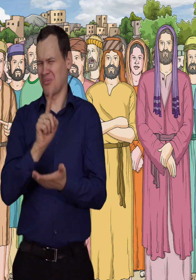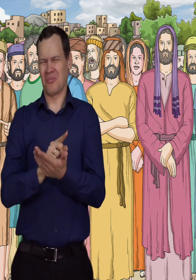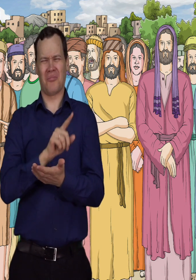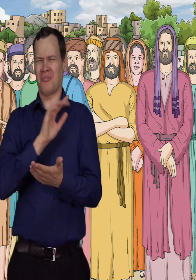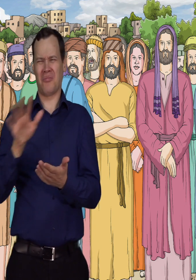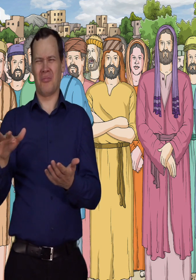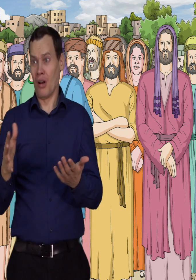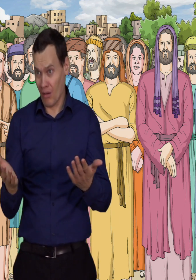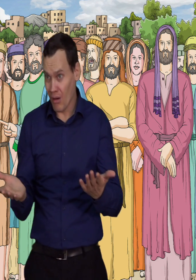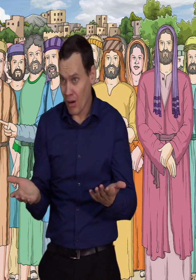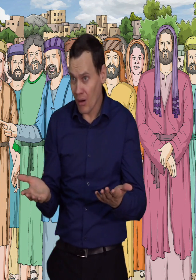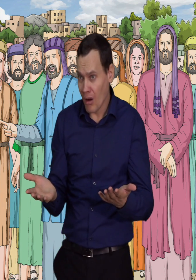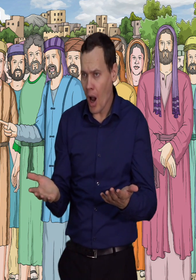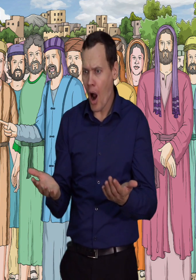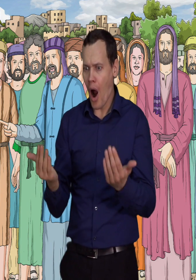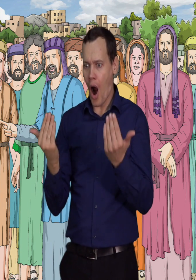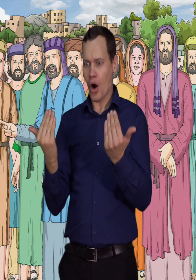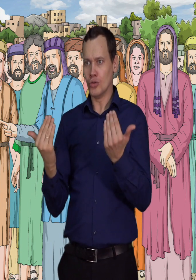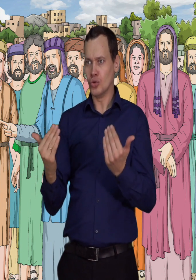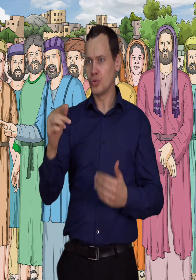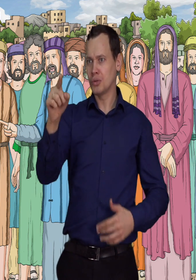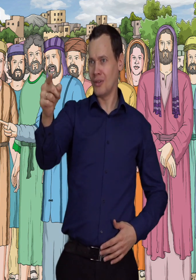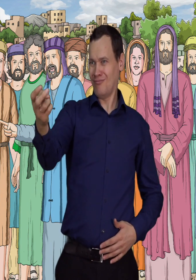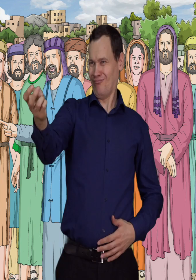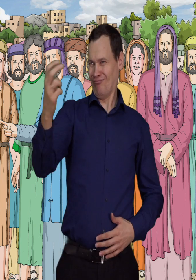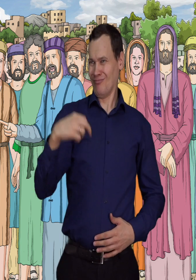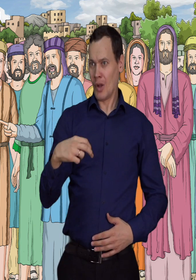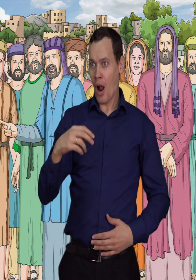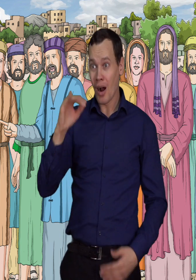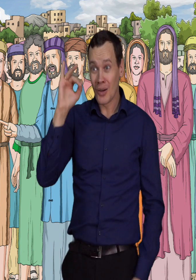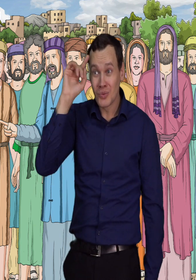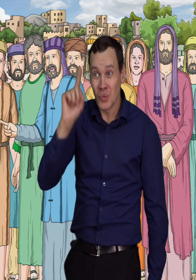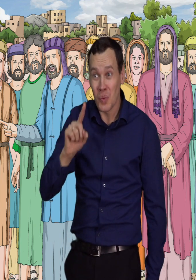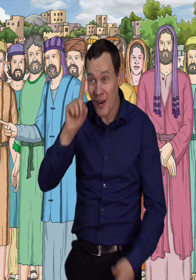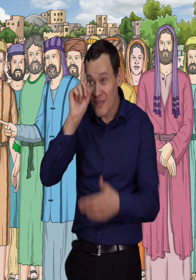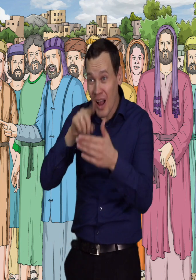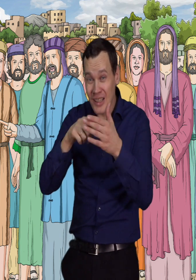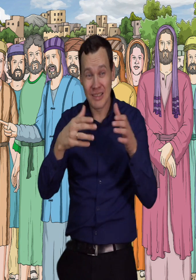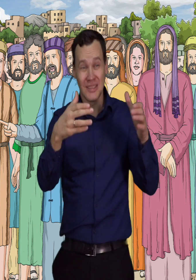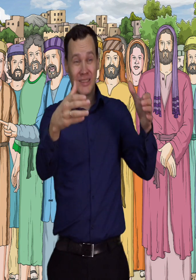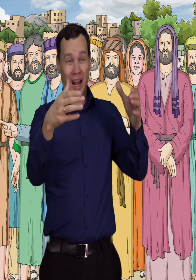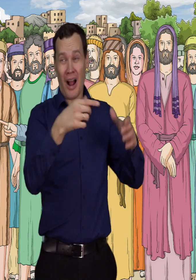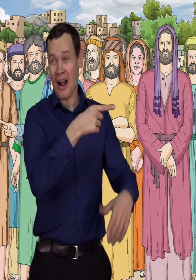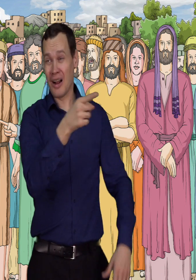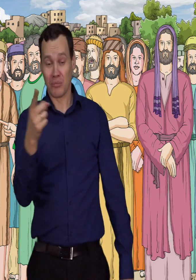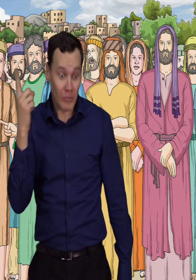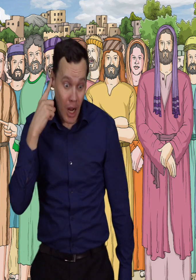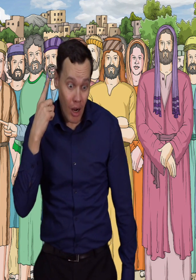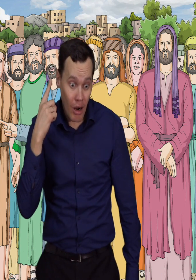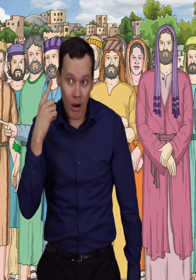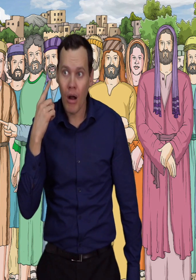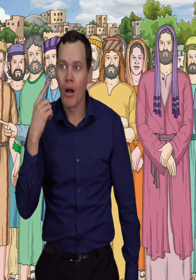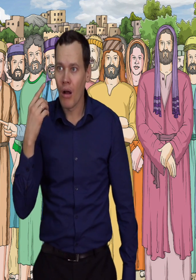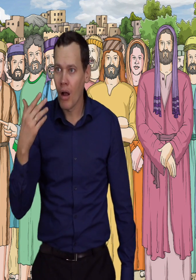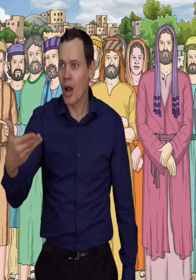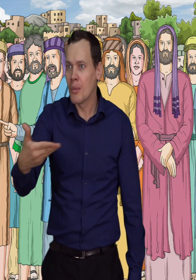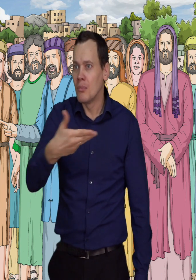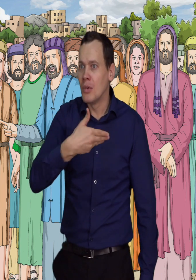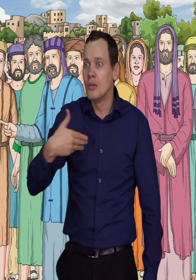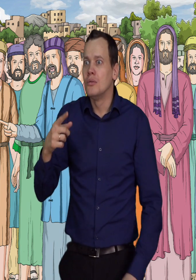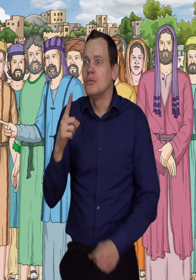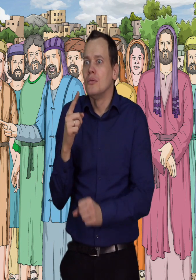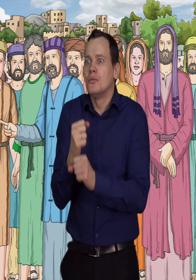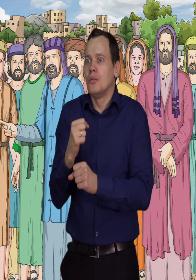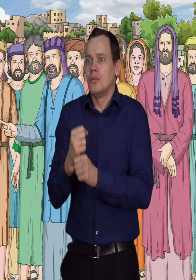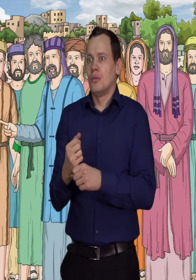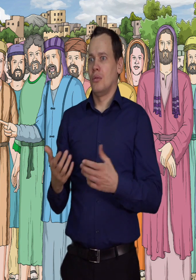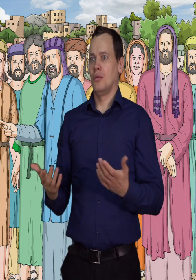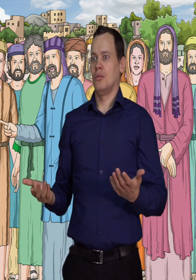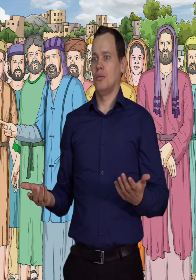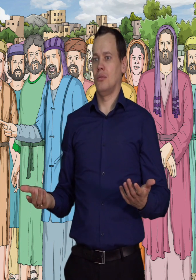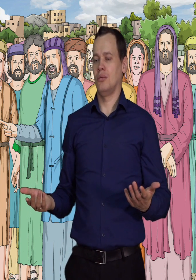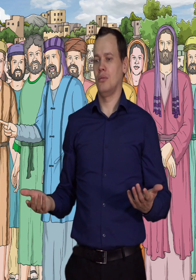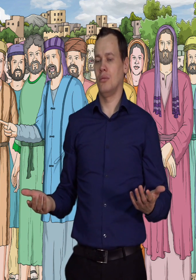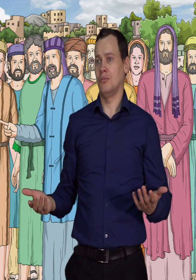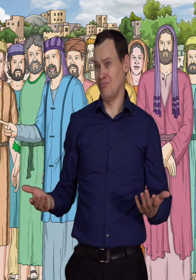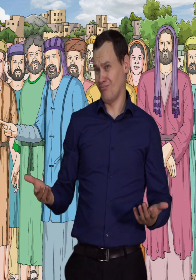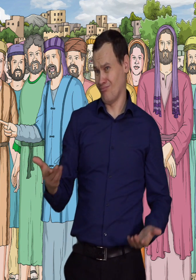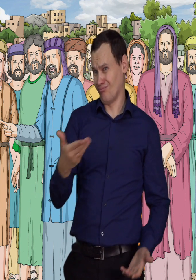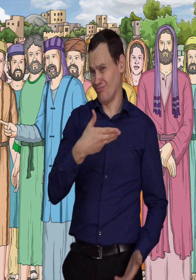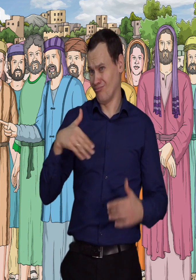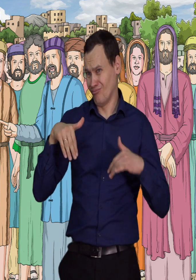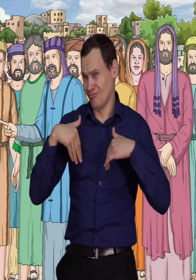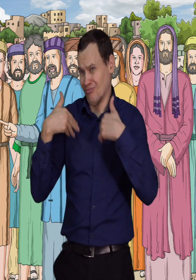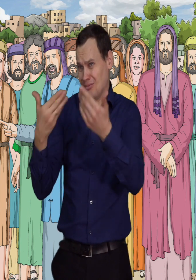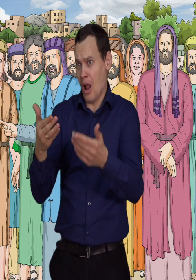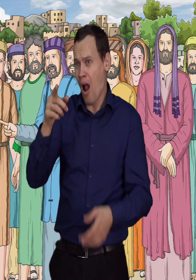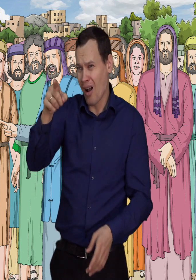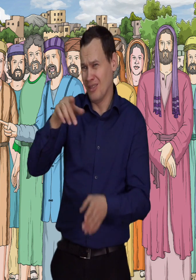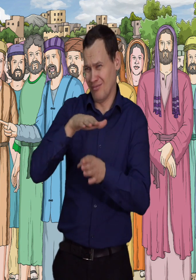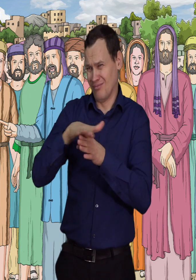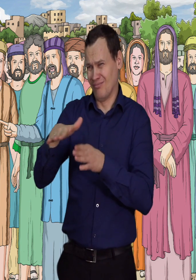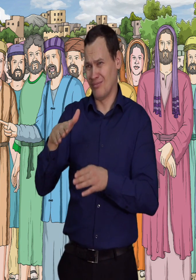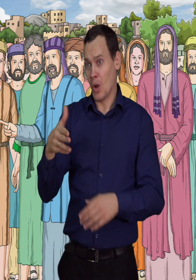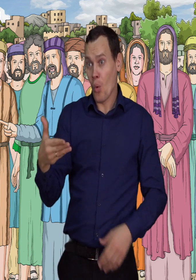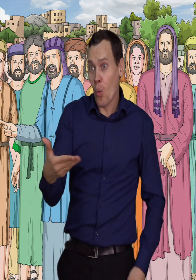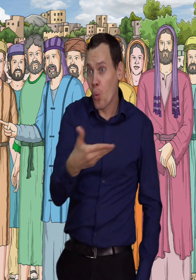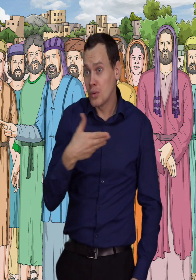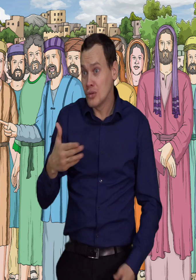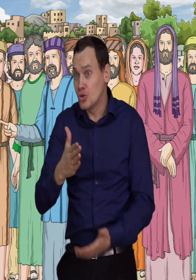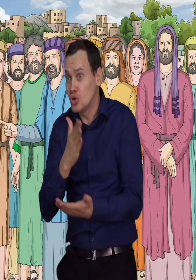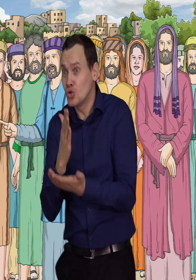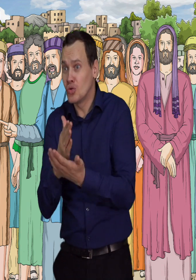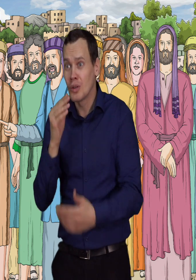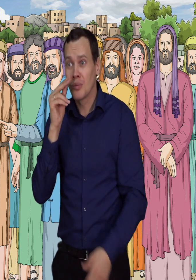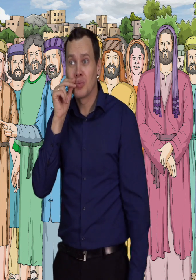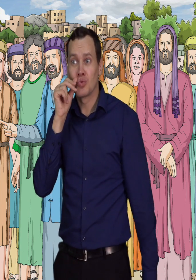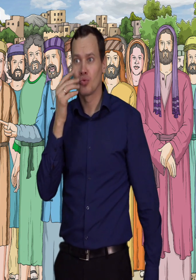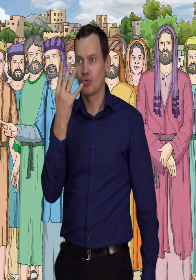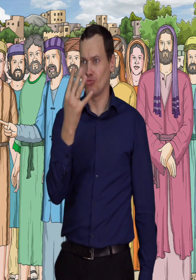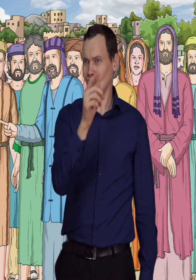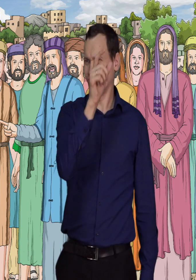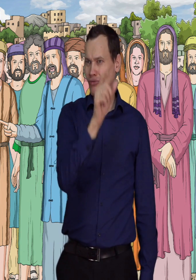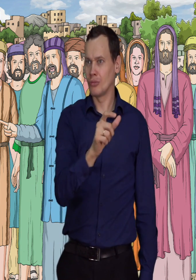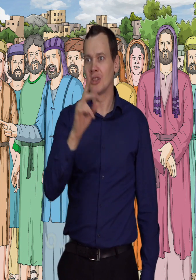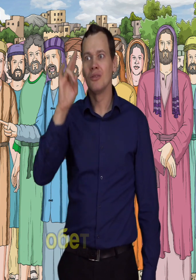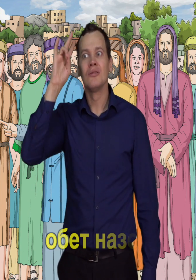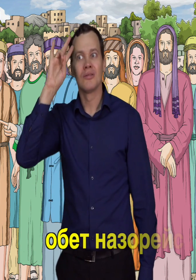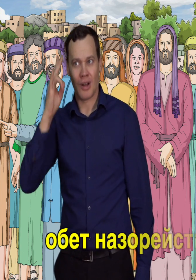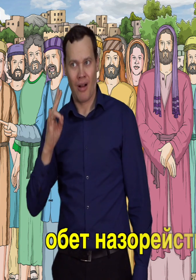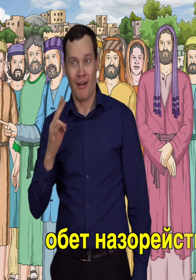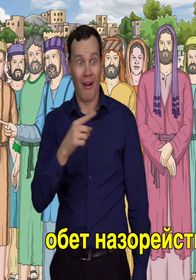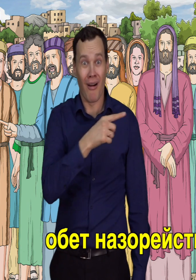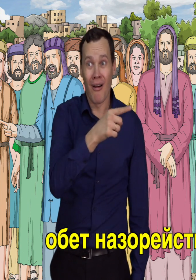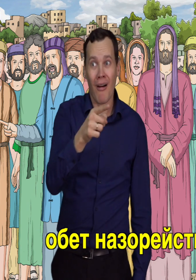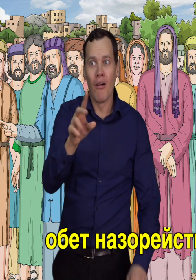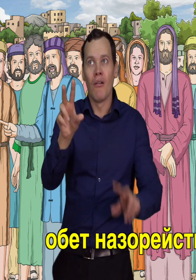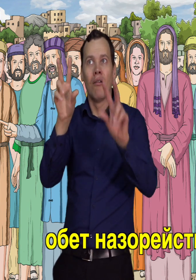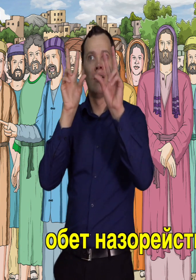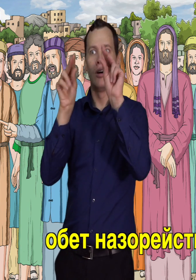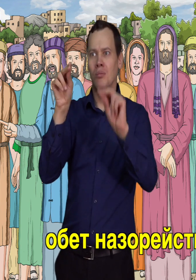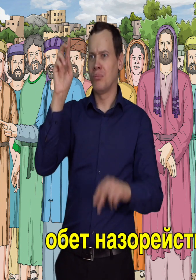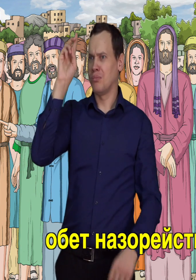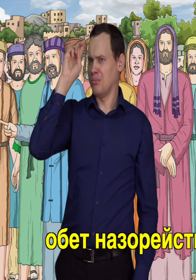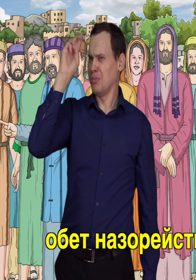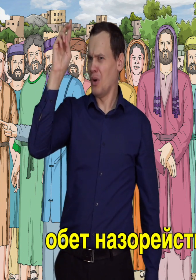What then should we do? They will certainly hear that you have come. Therefore do what we advise you.